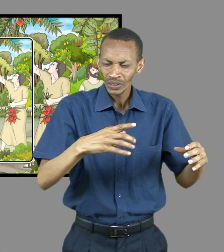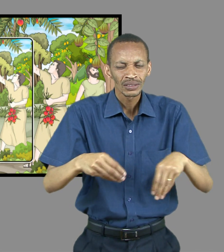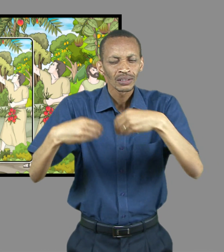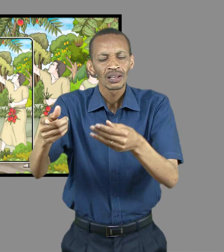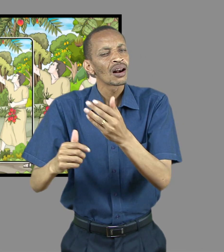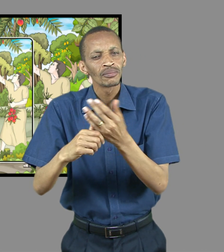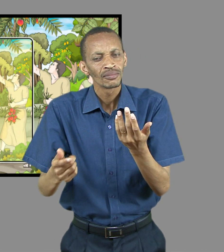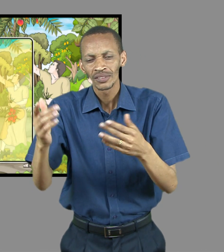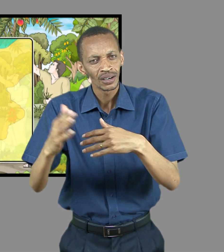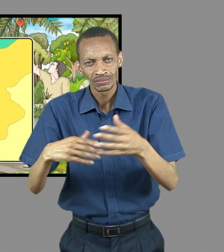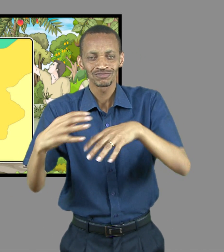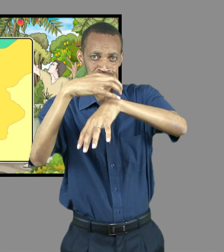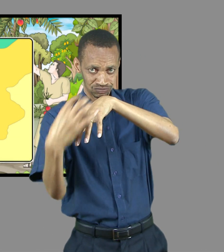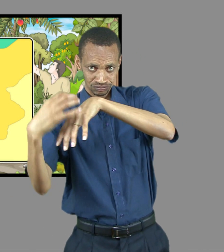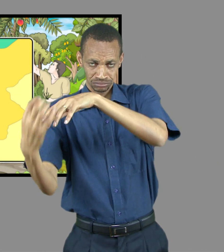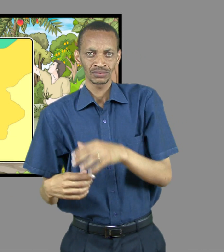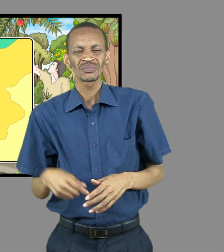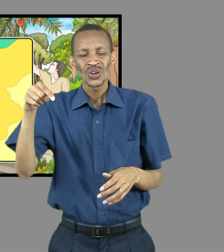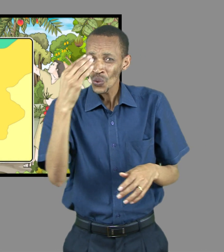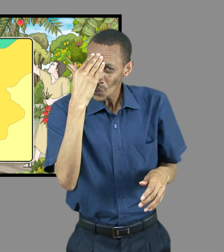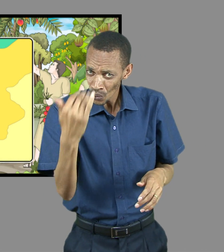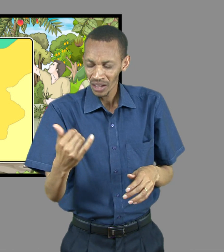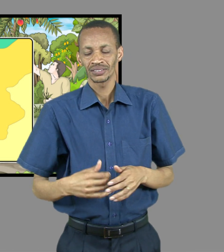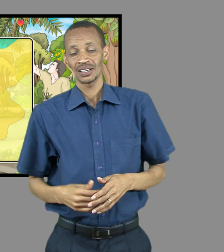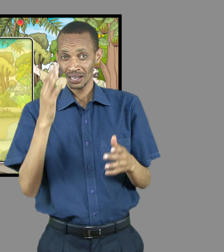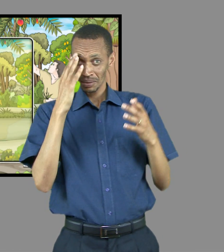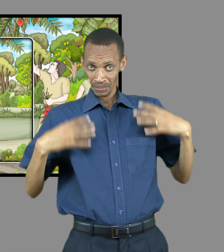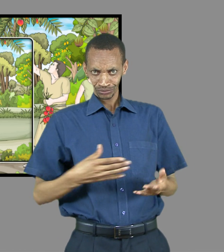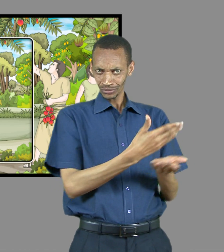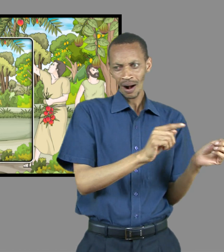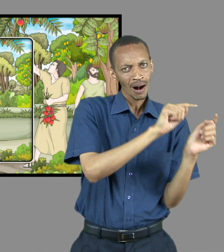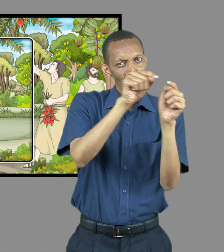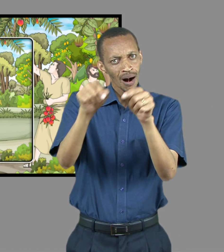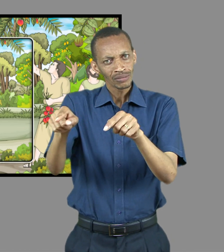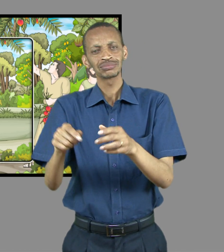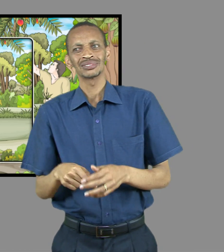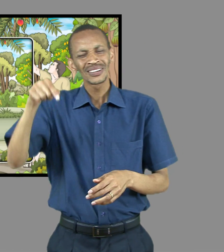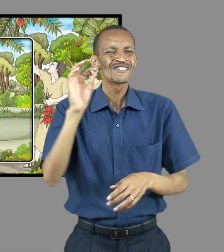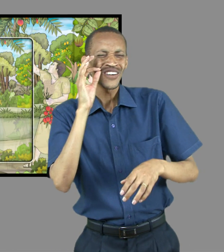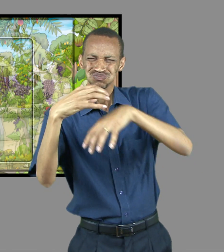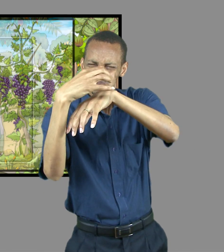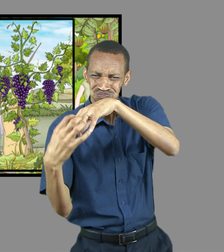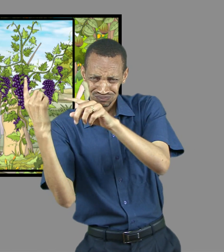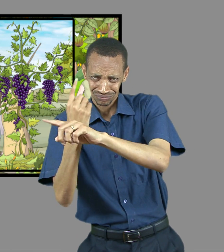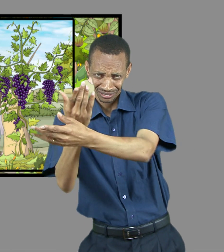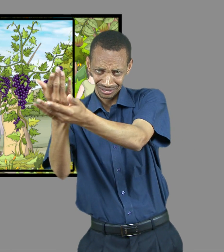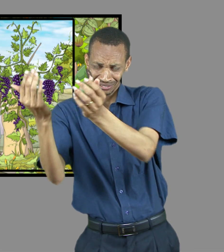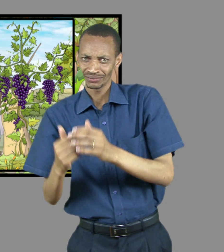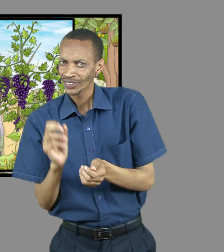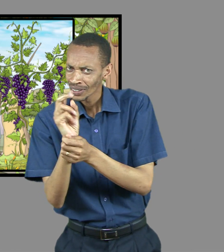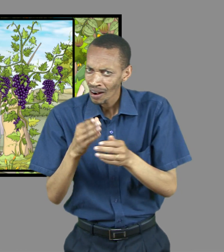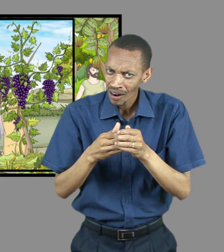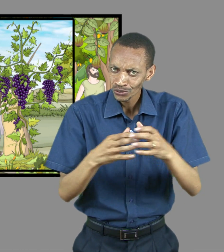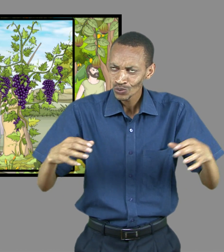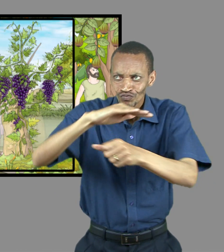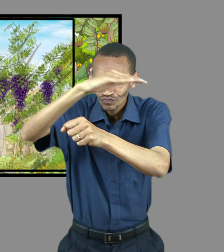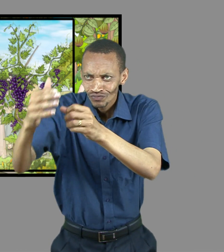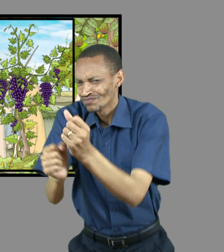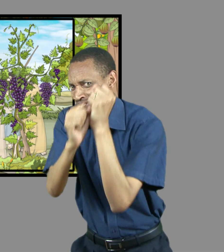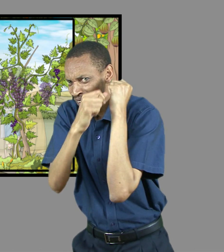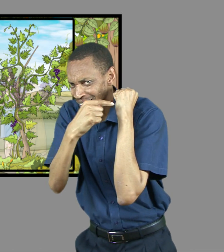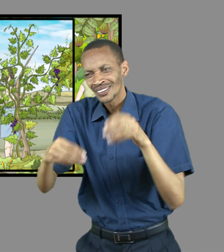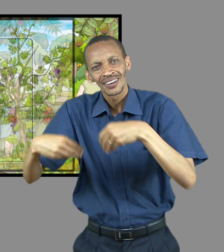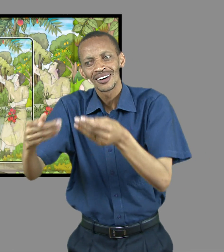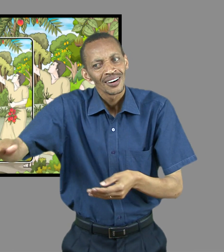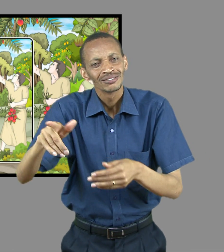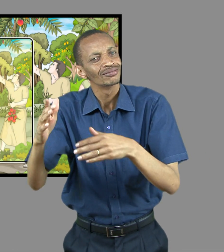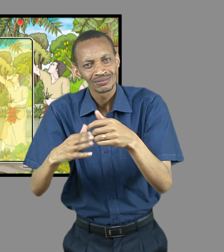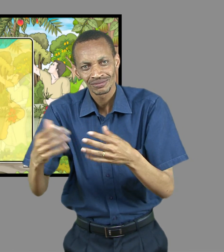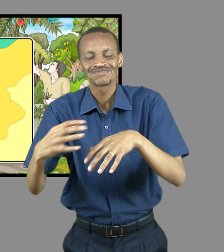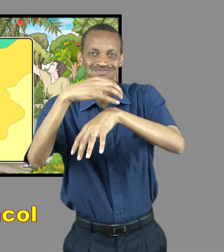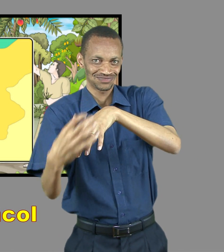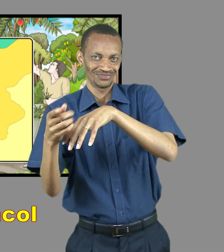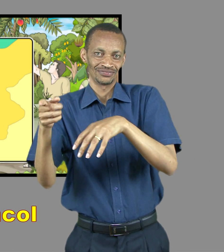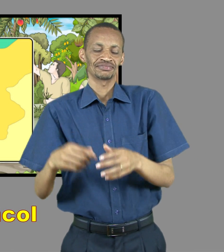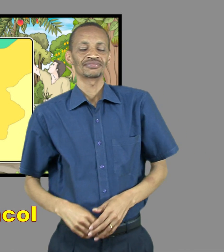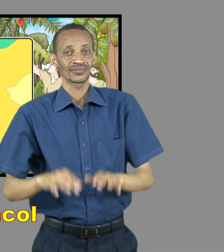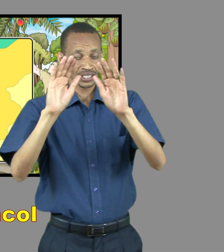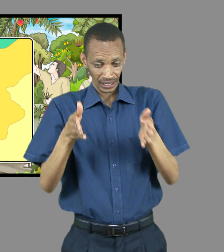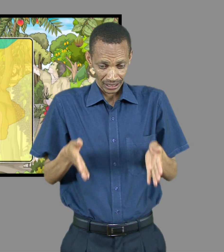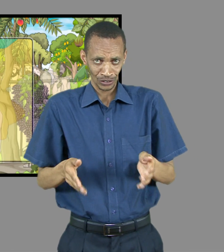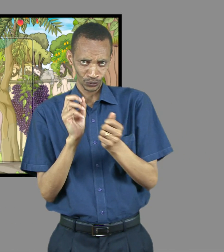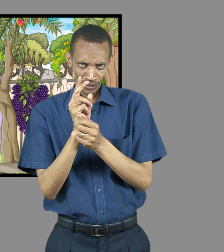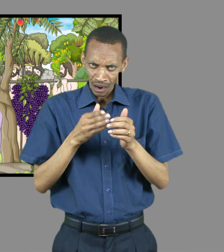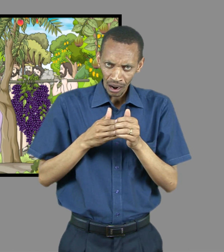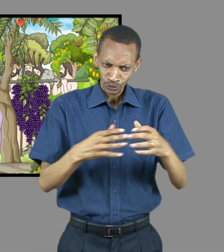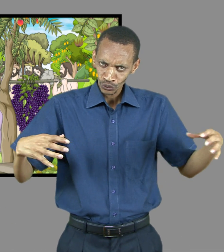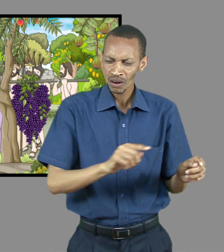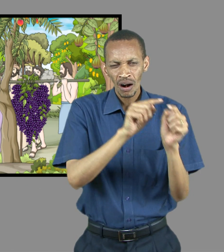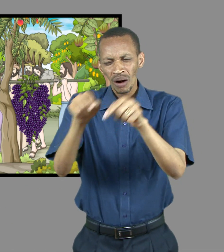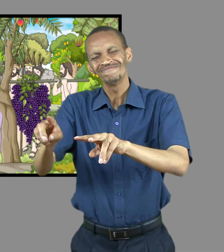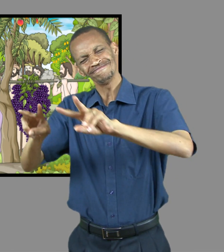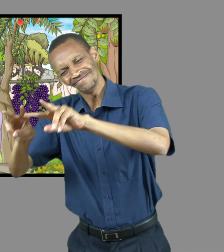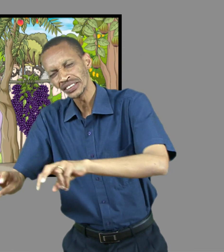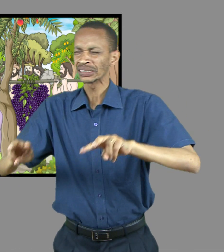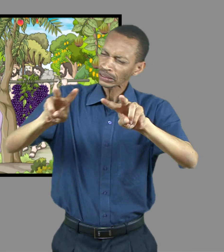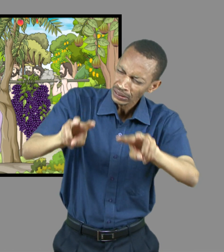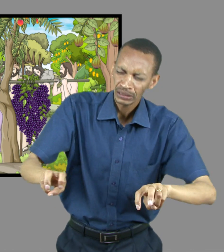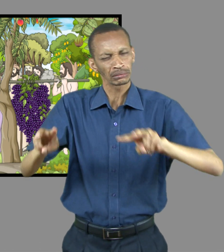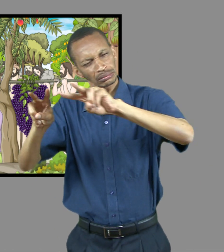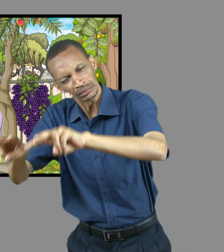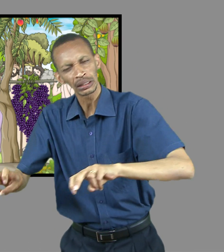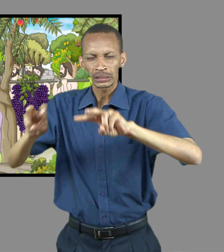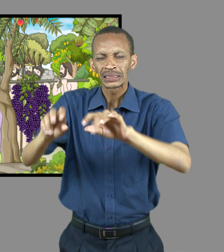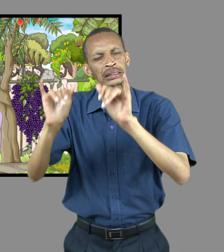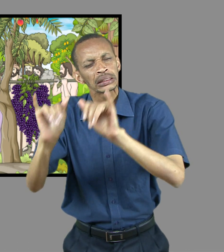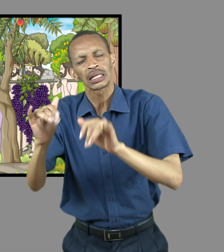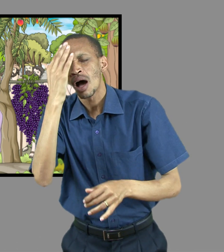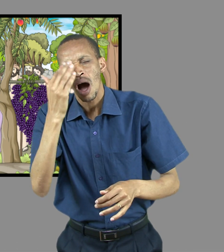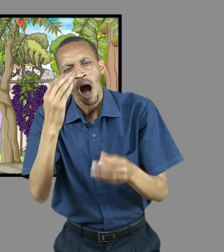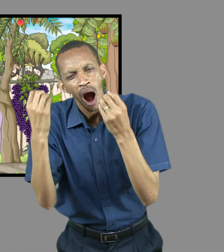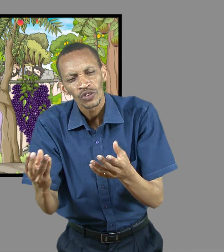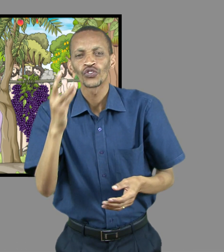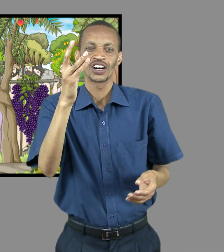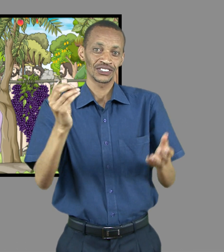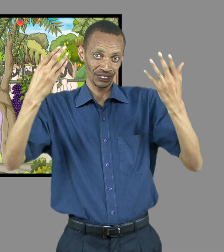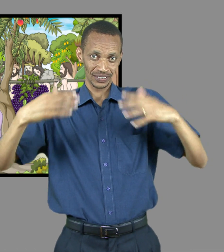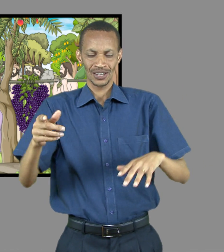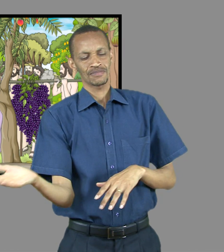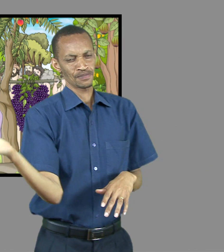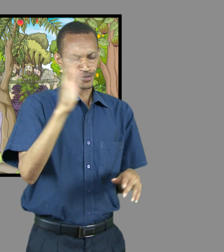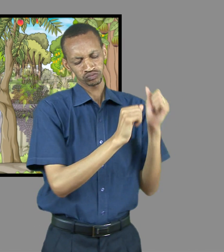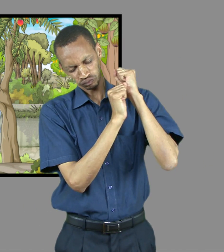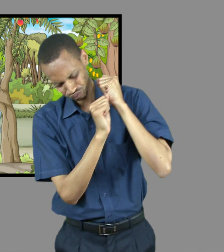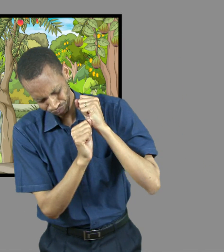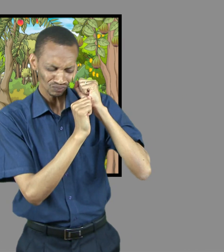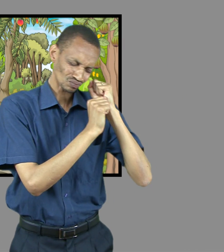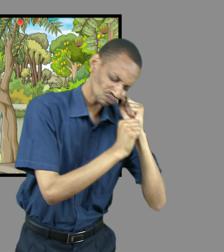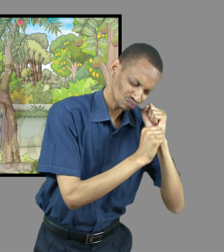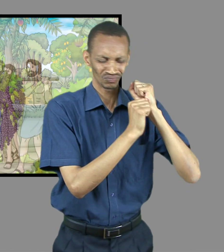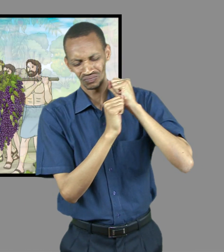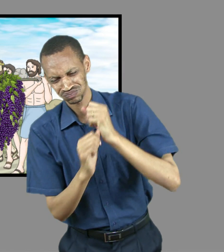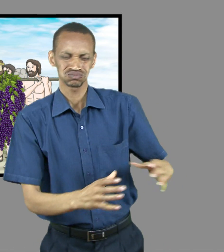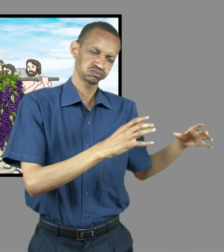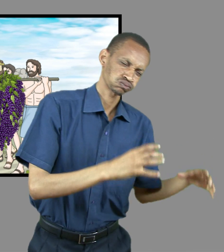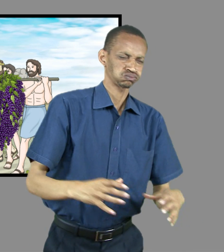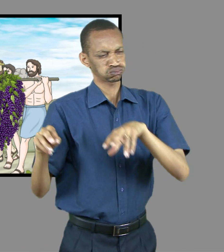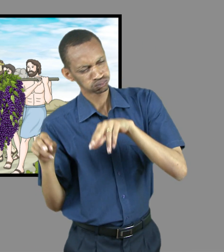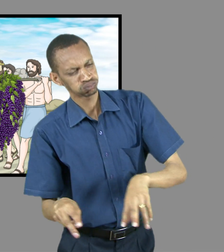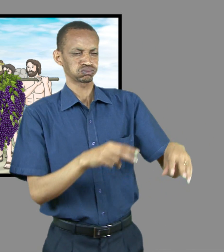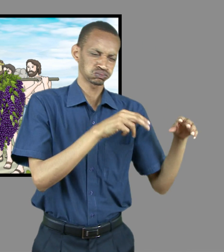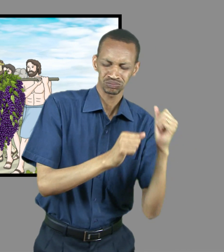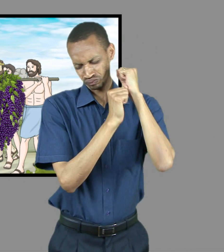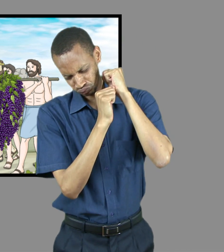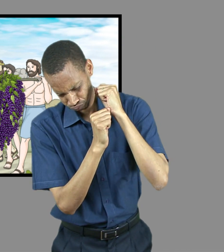After forty days the men returned from spying out the land, and they went back to Moses, Aaron, and the whole congregation of Israel in the Wilderness of Paran at Kadesh.